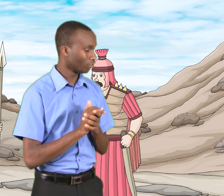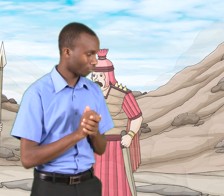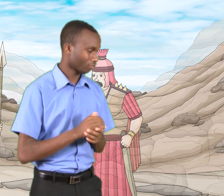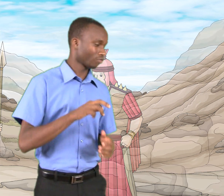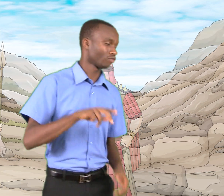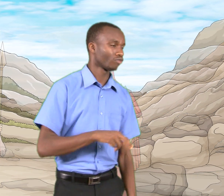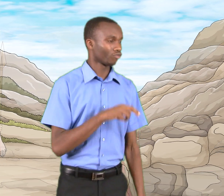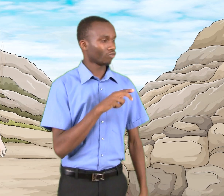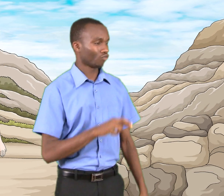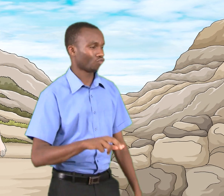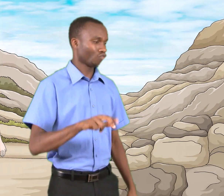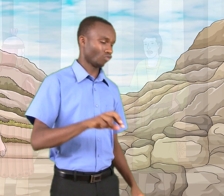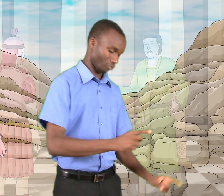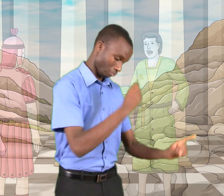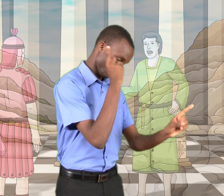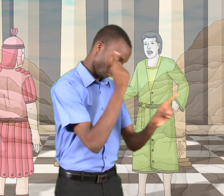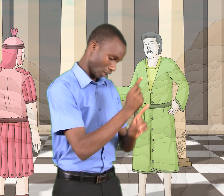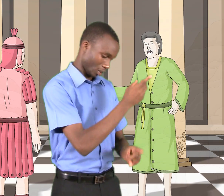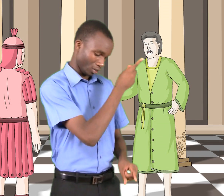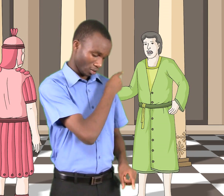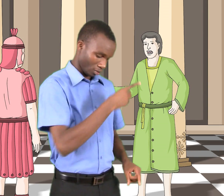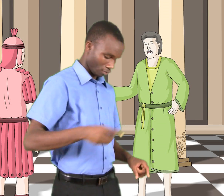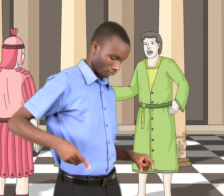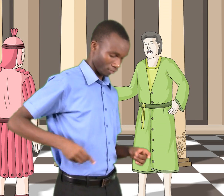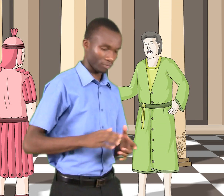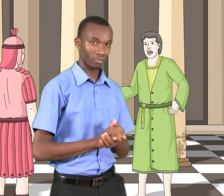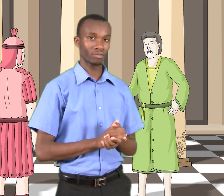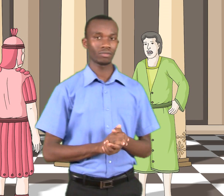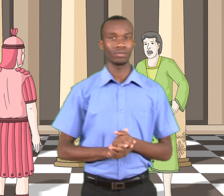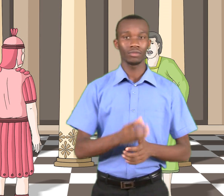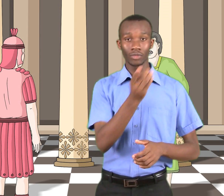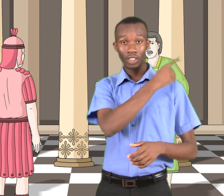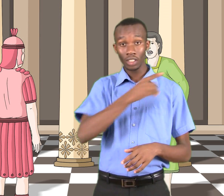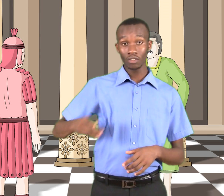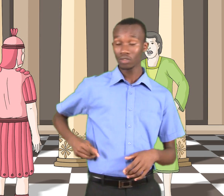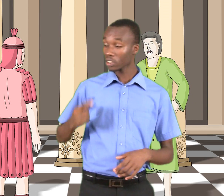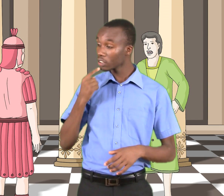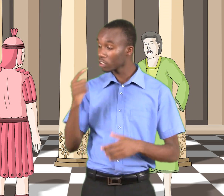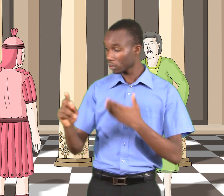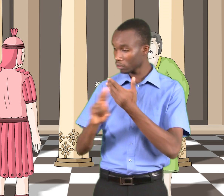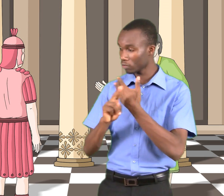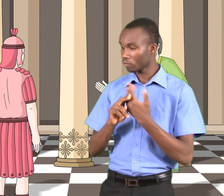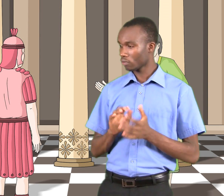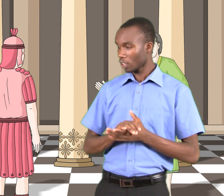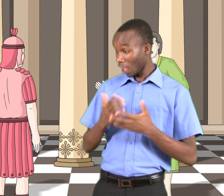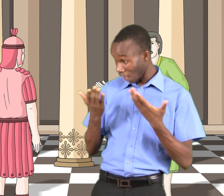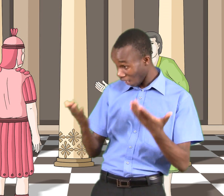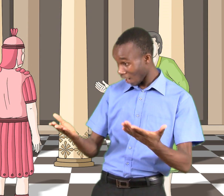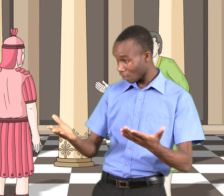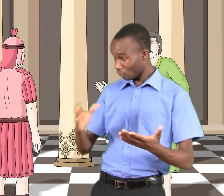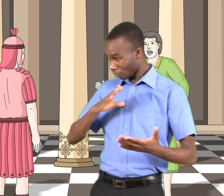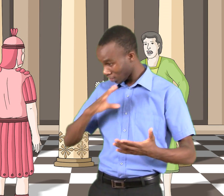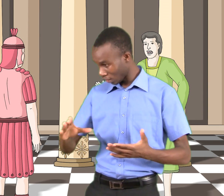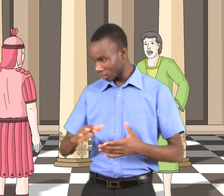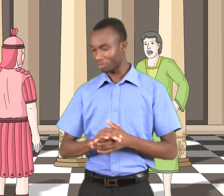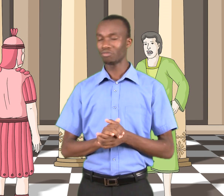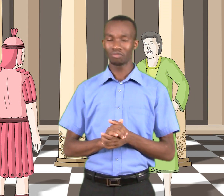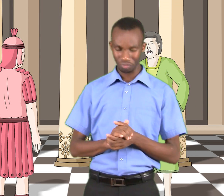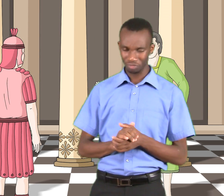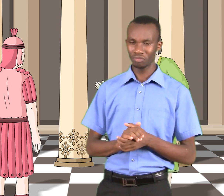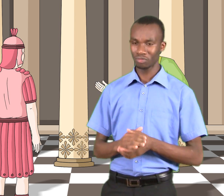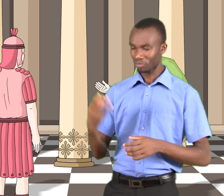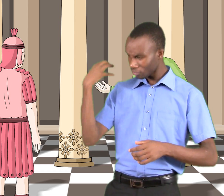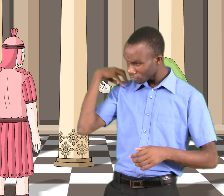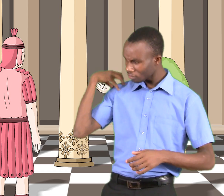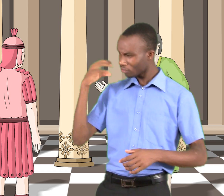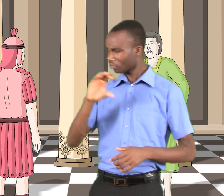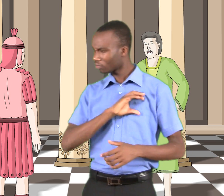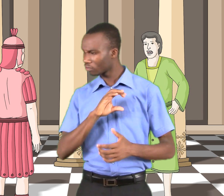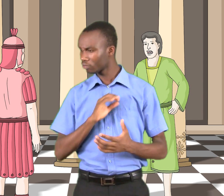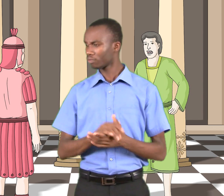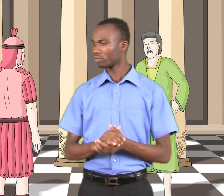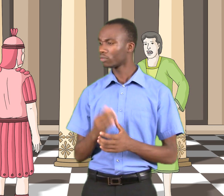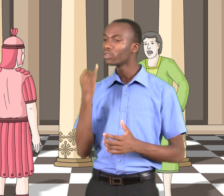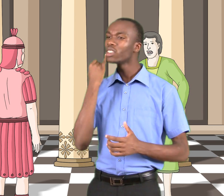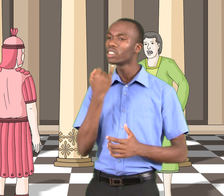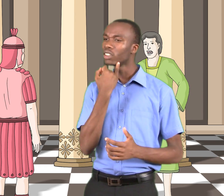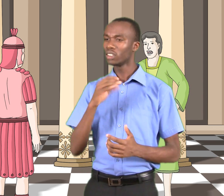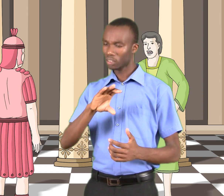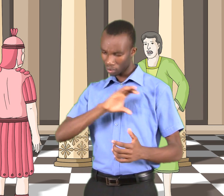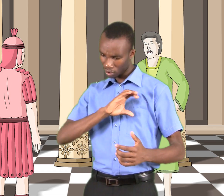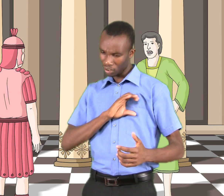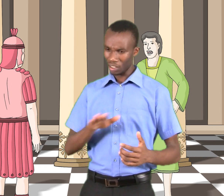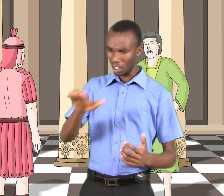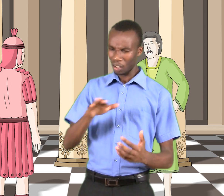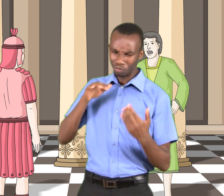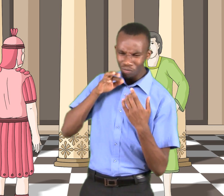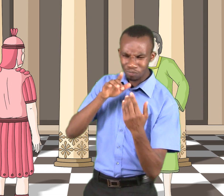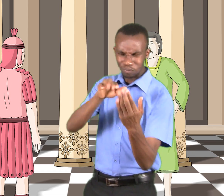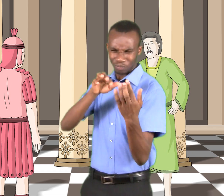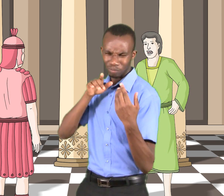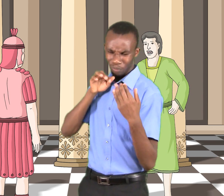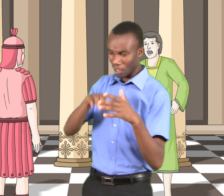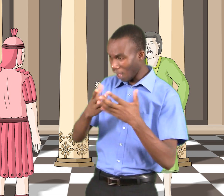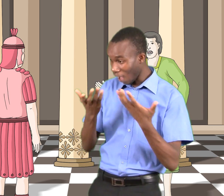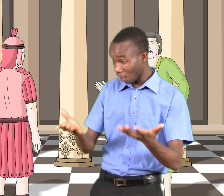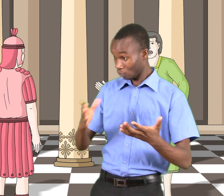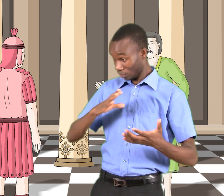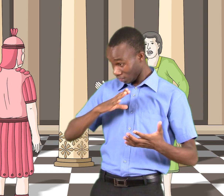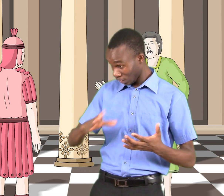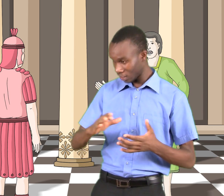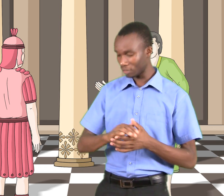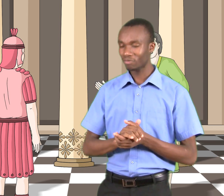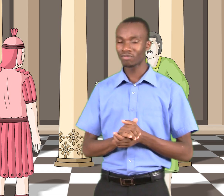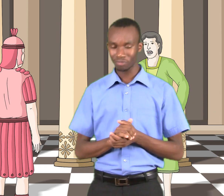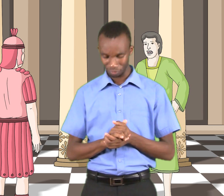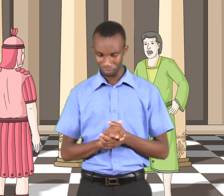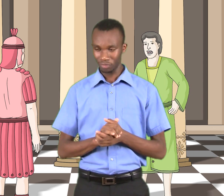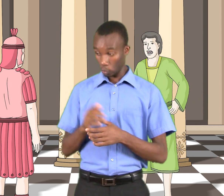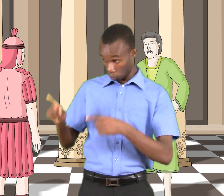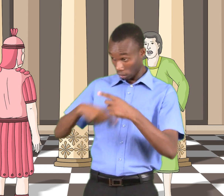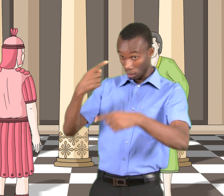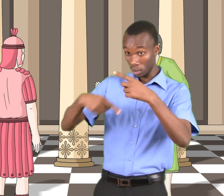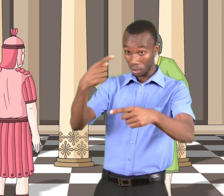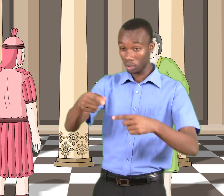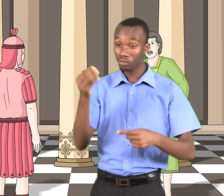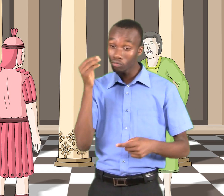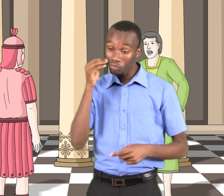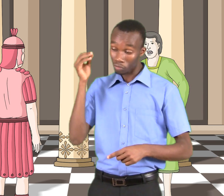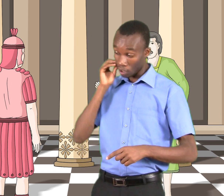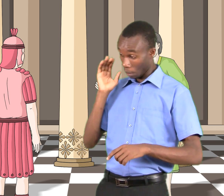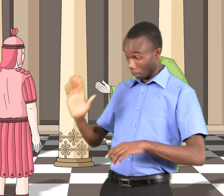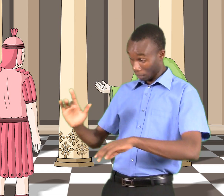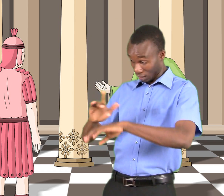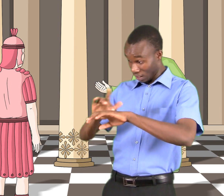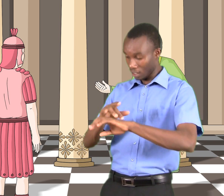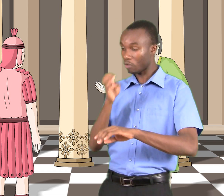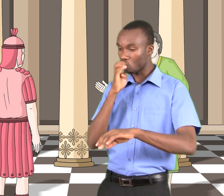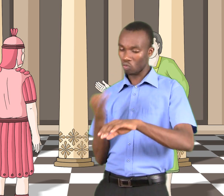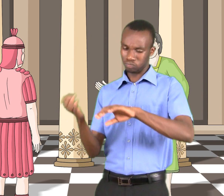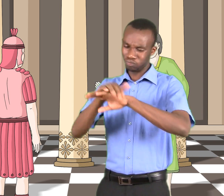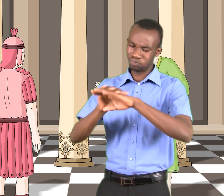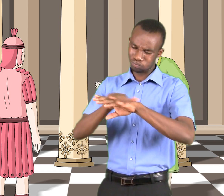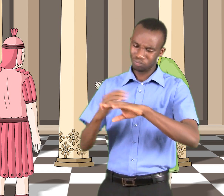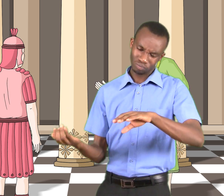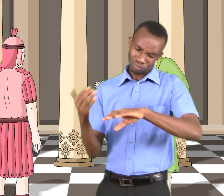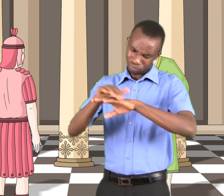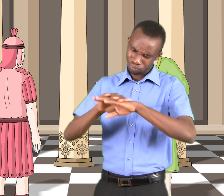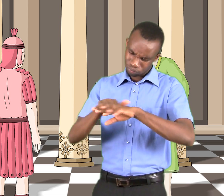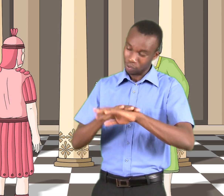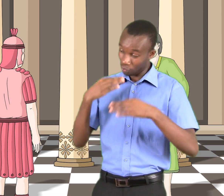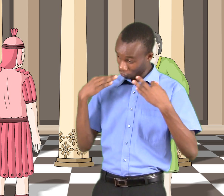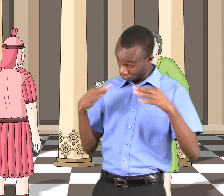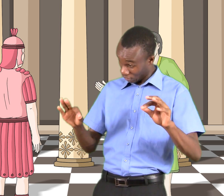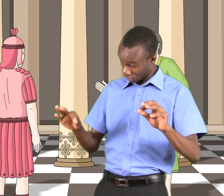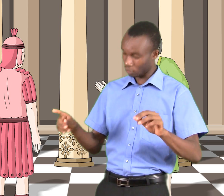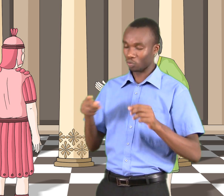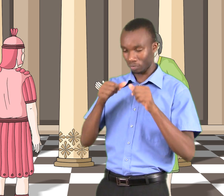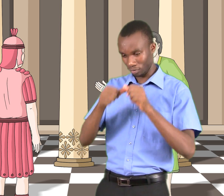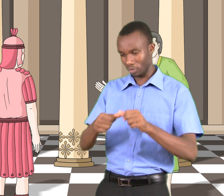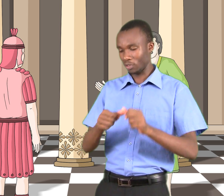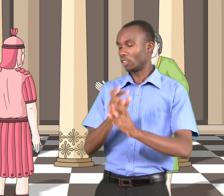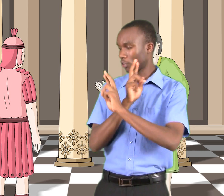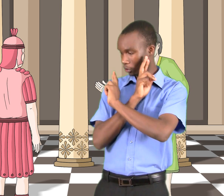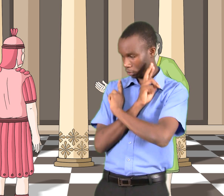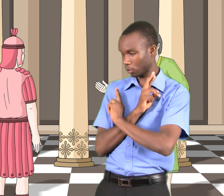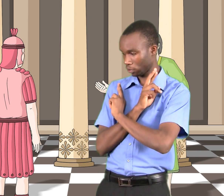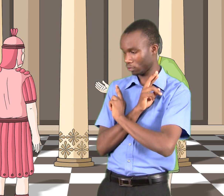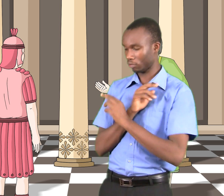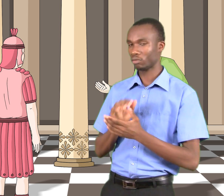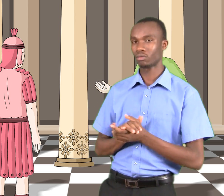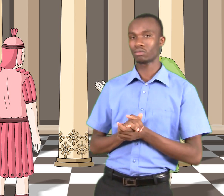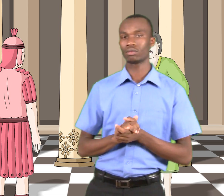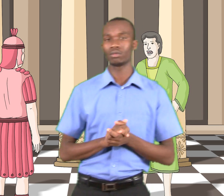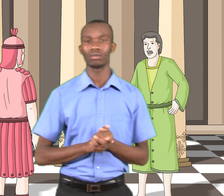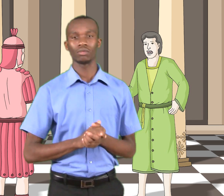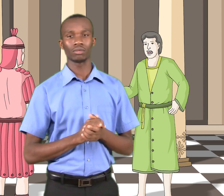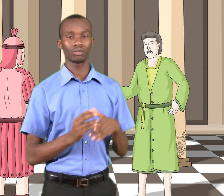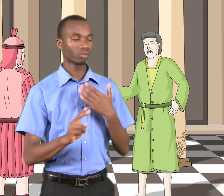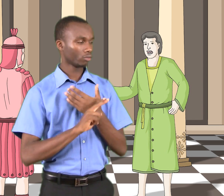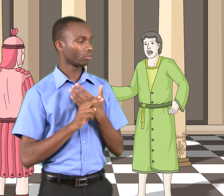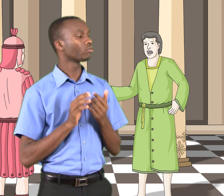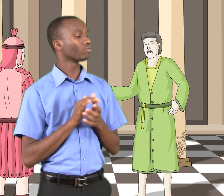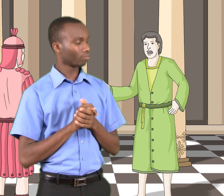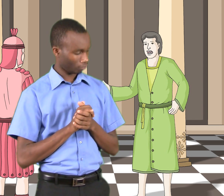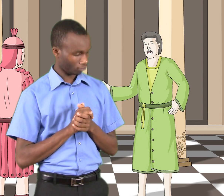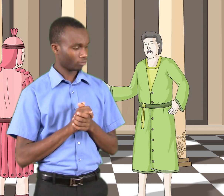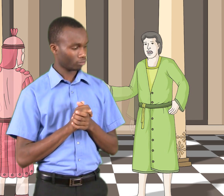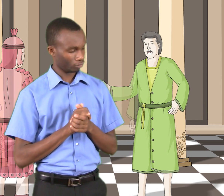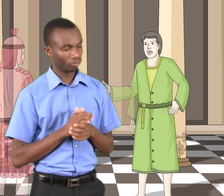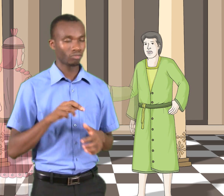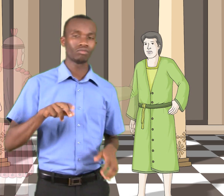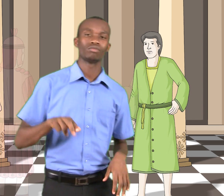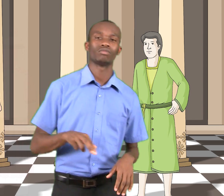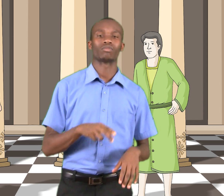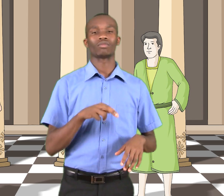When Uriah came to him, David asked how Joab and the troops were doing with the war.